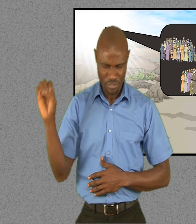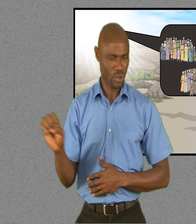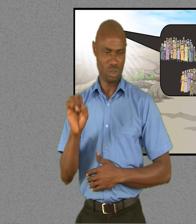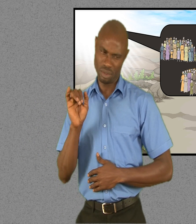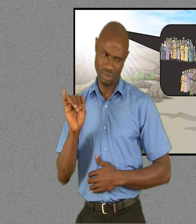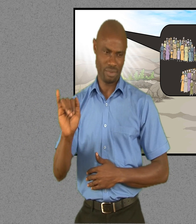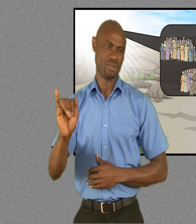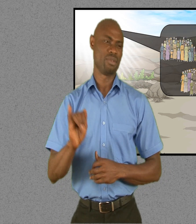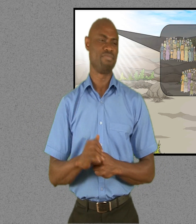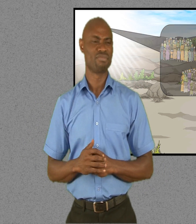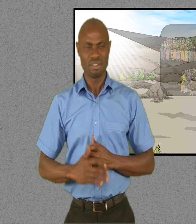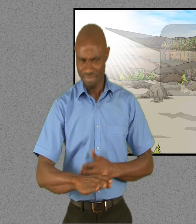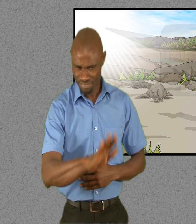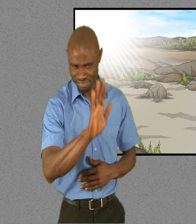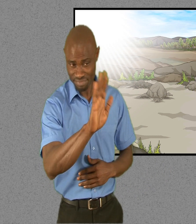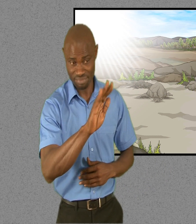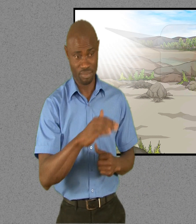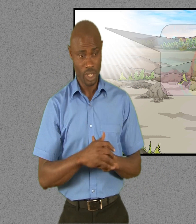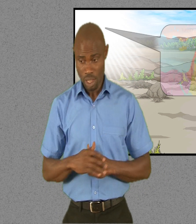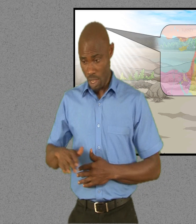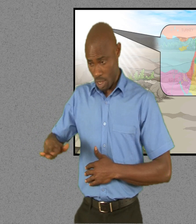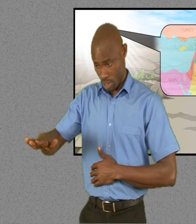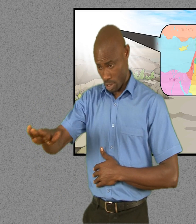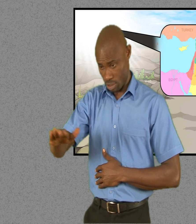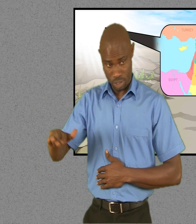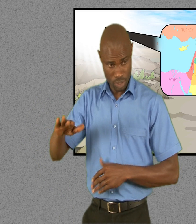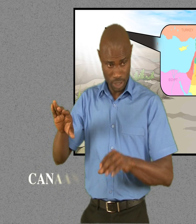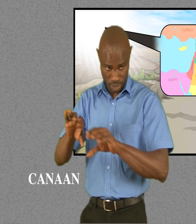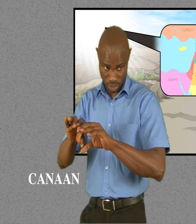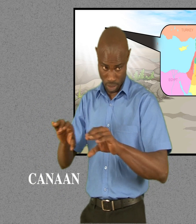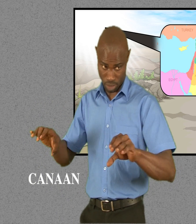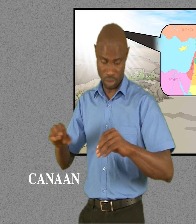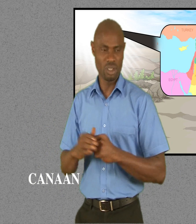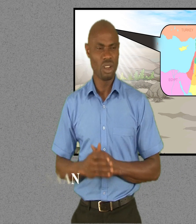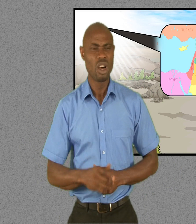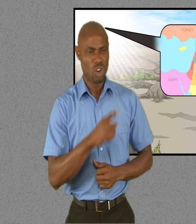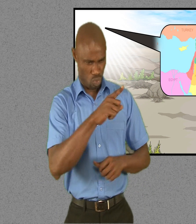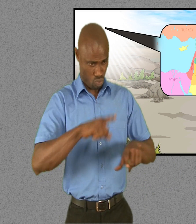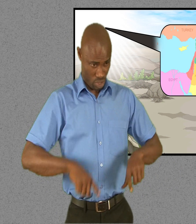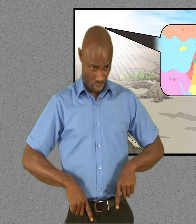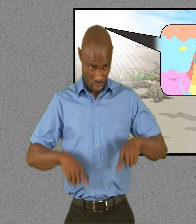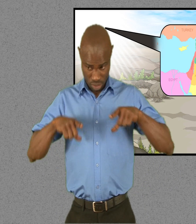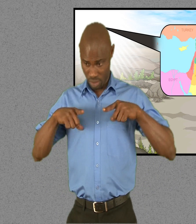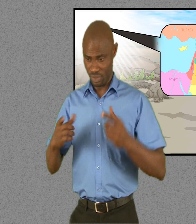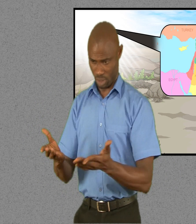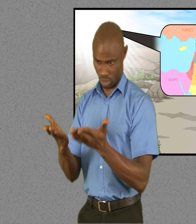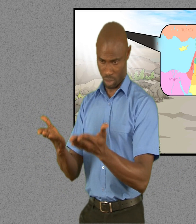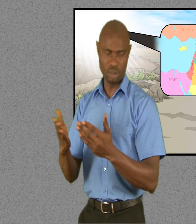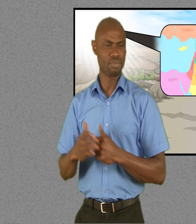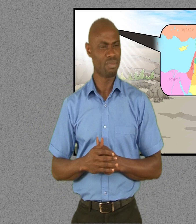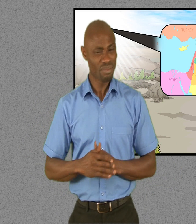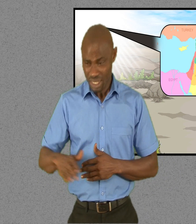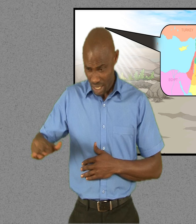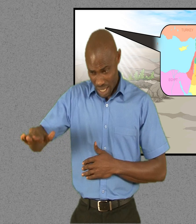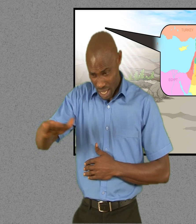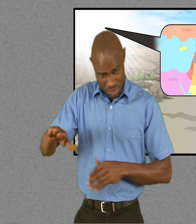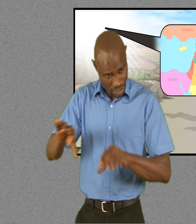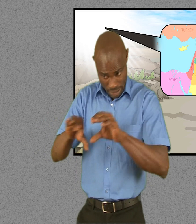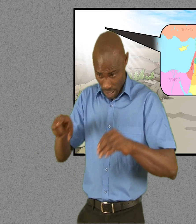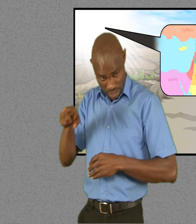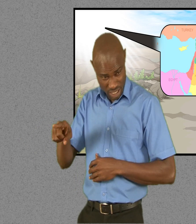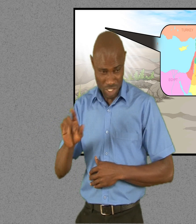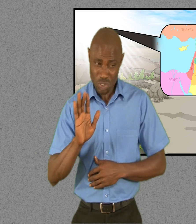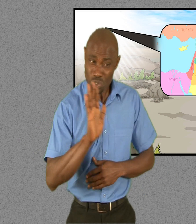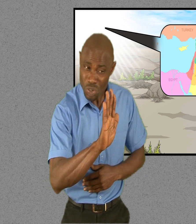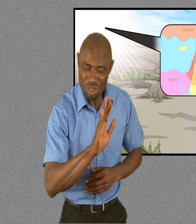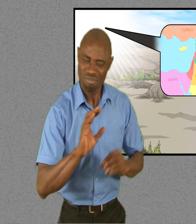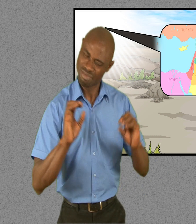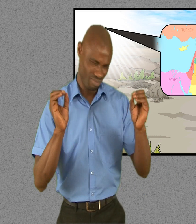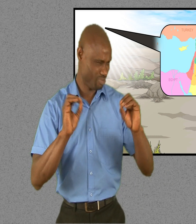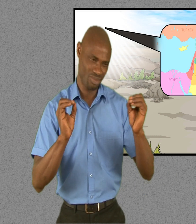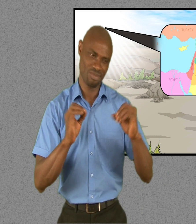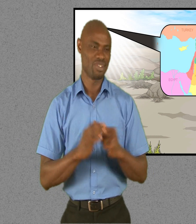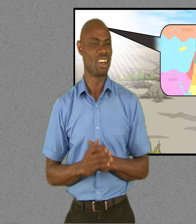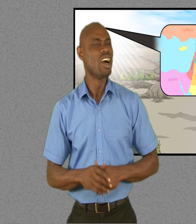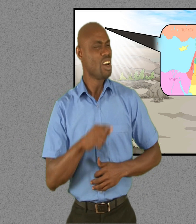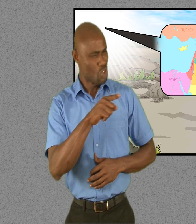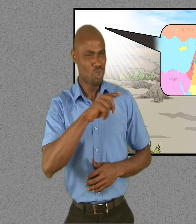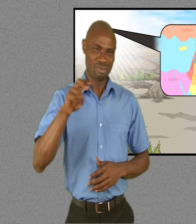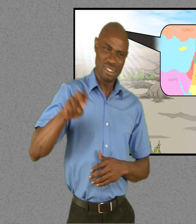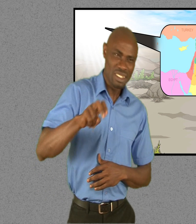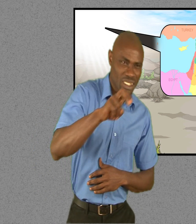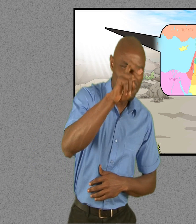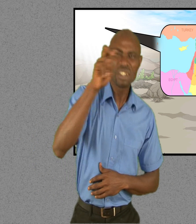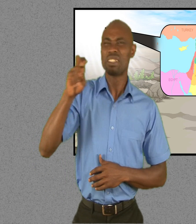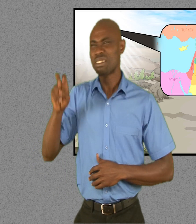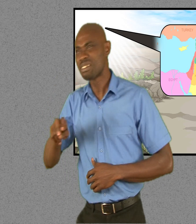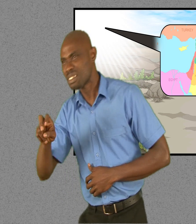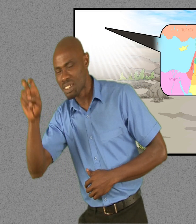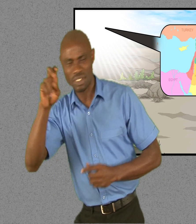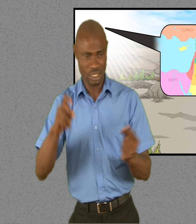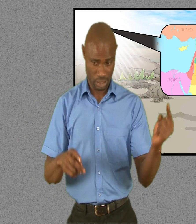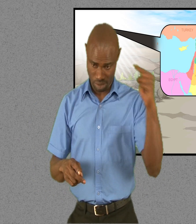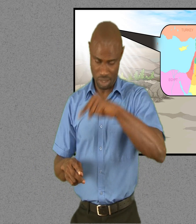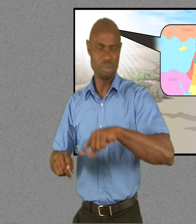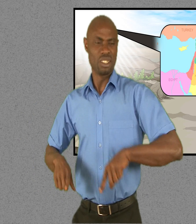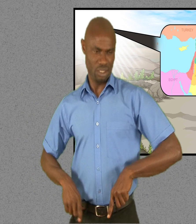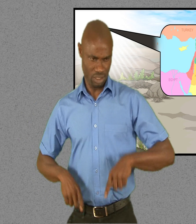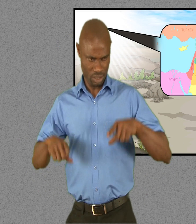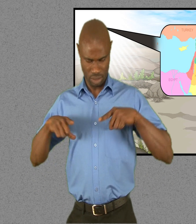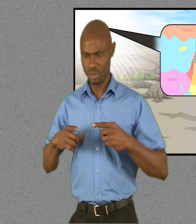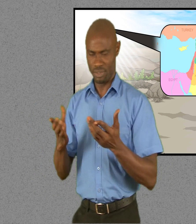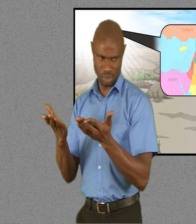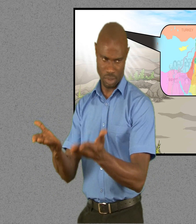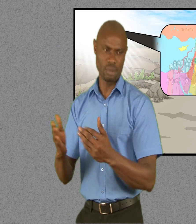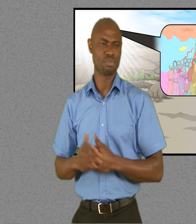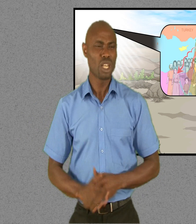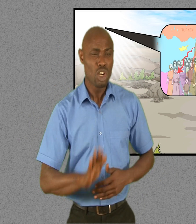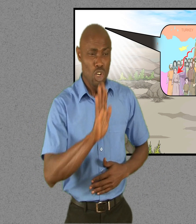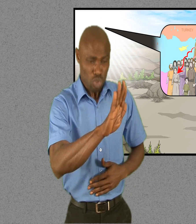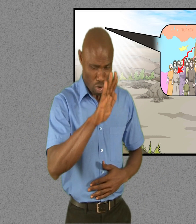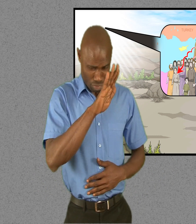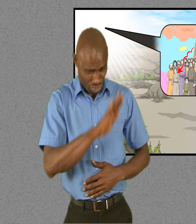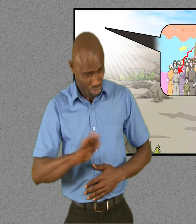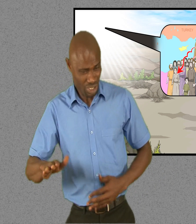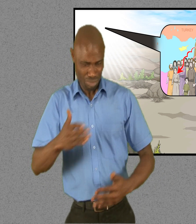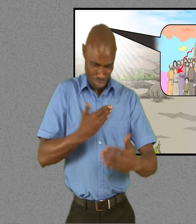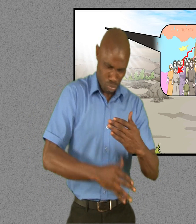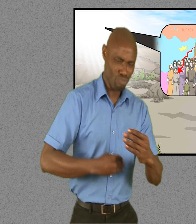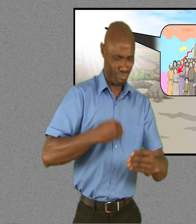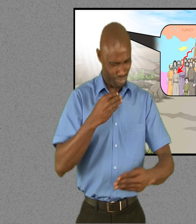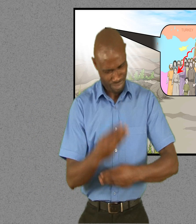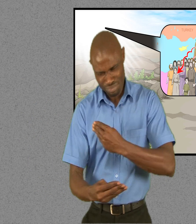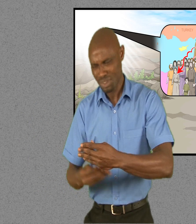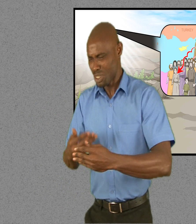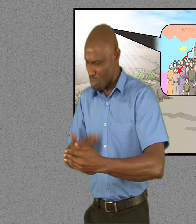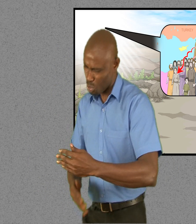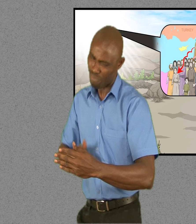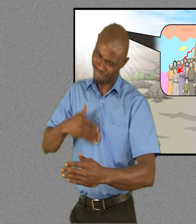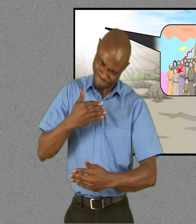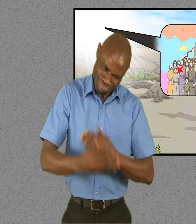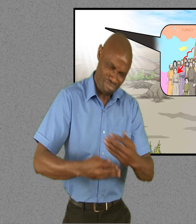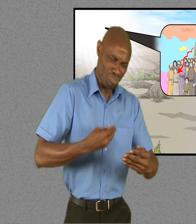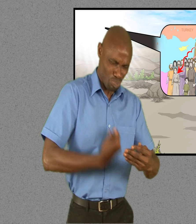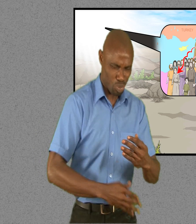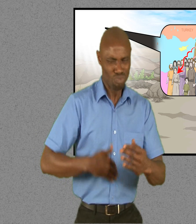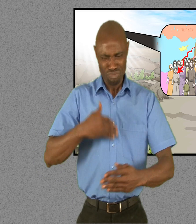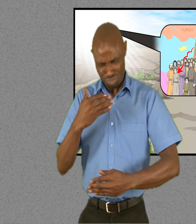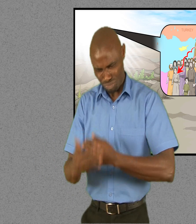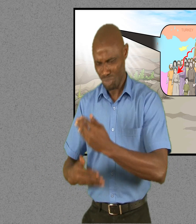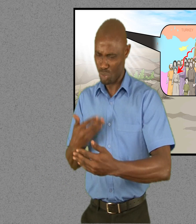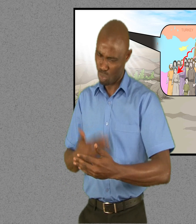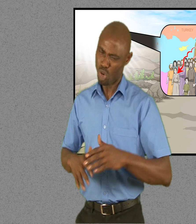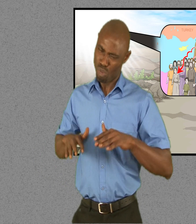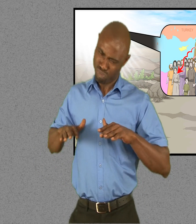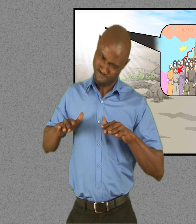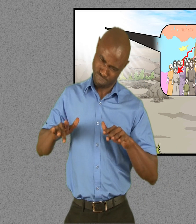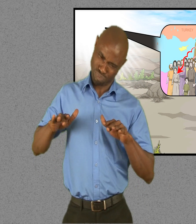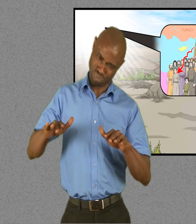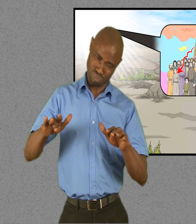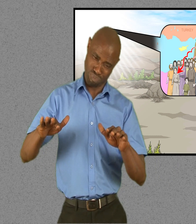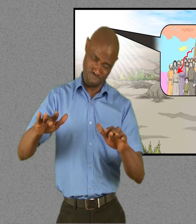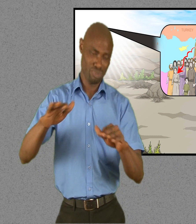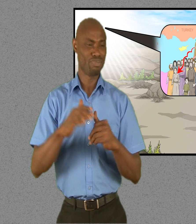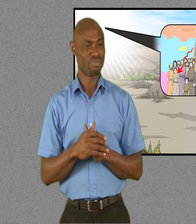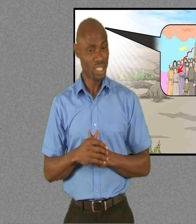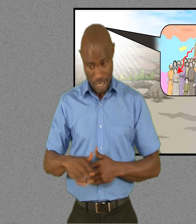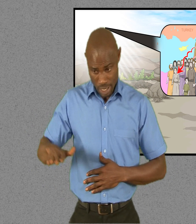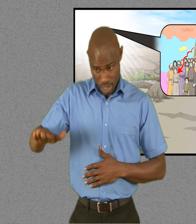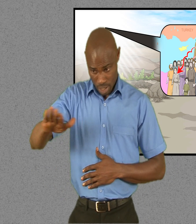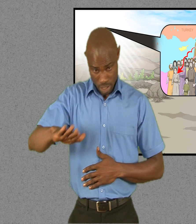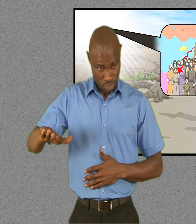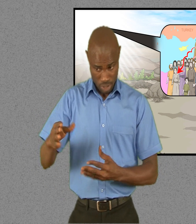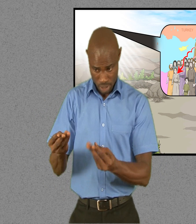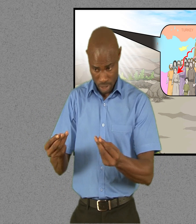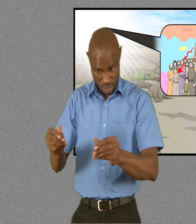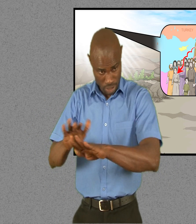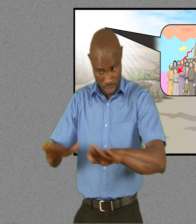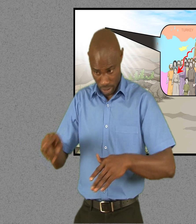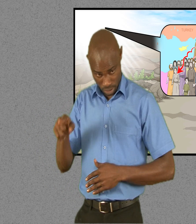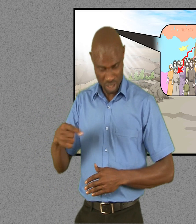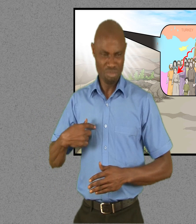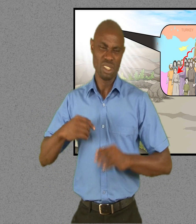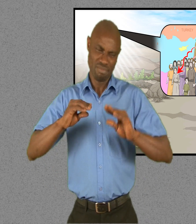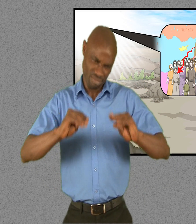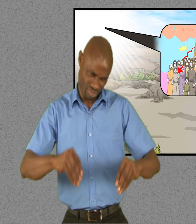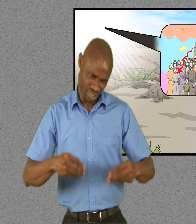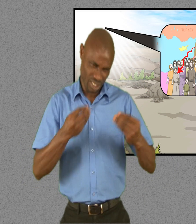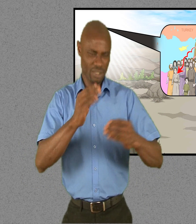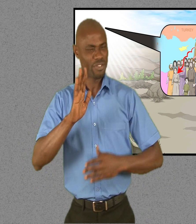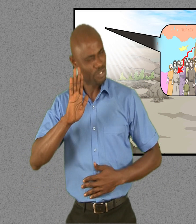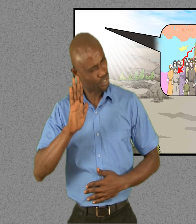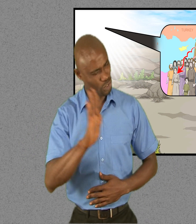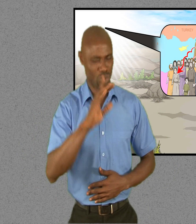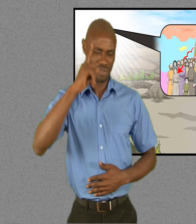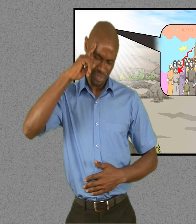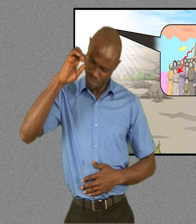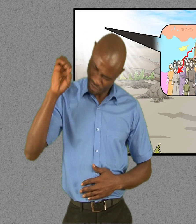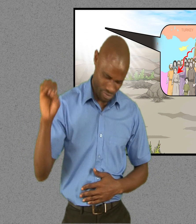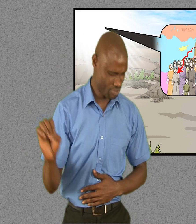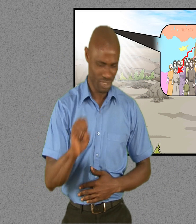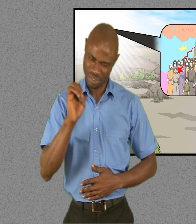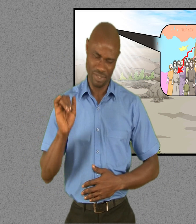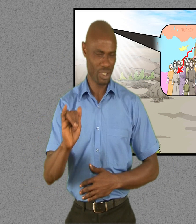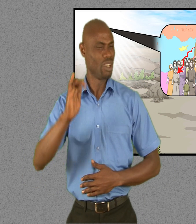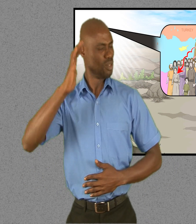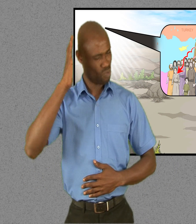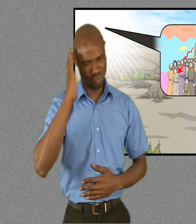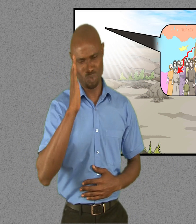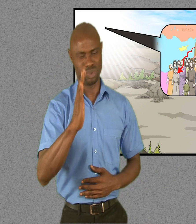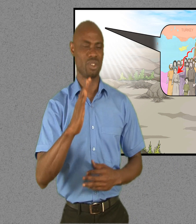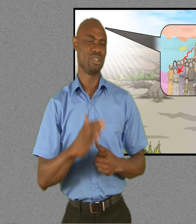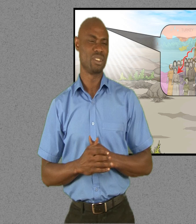And to you and your descendants I will give the land where you are residing—all the land of Canaan—as an eternal possession;